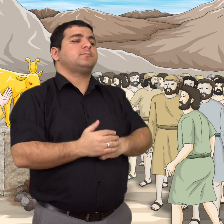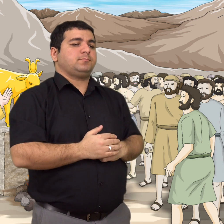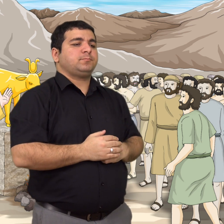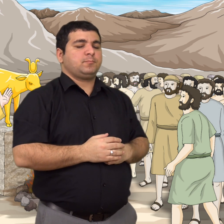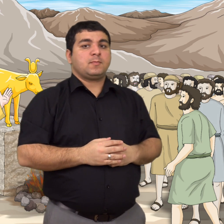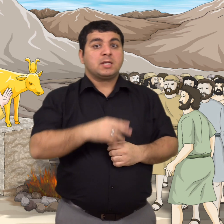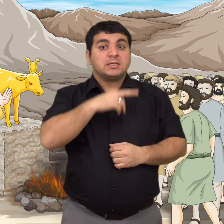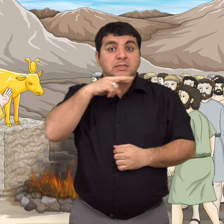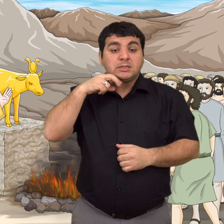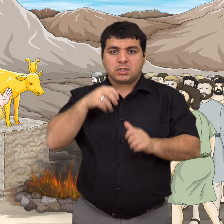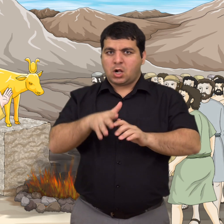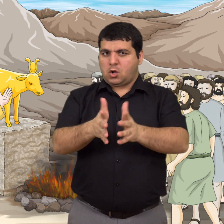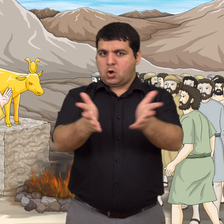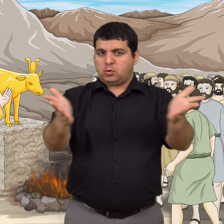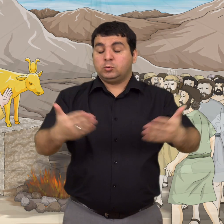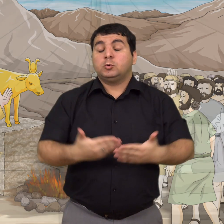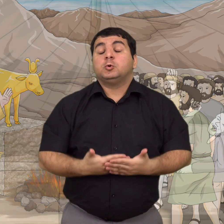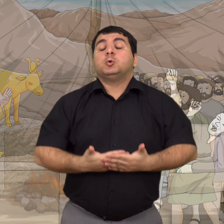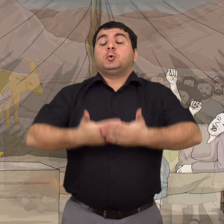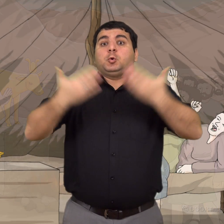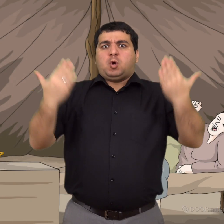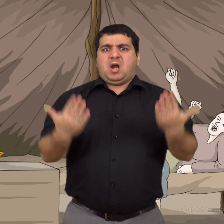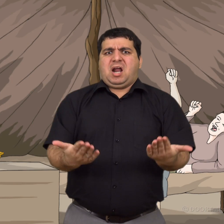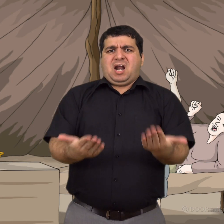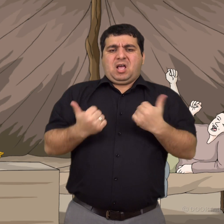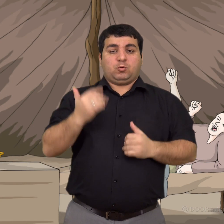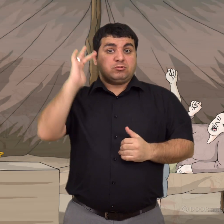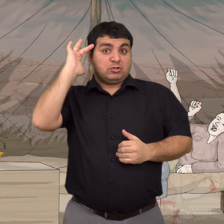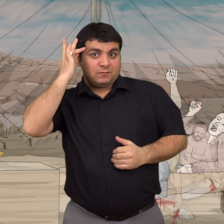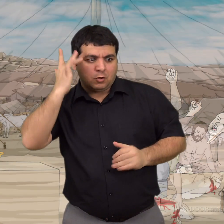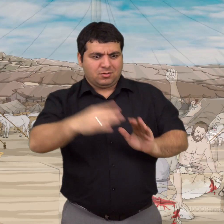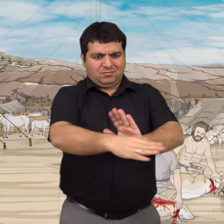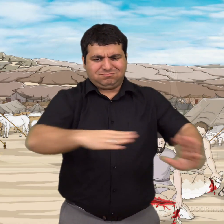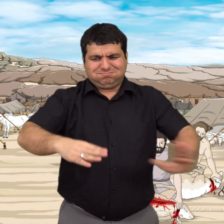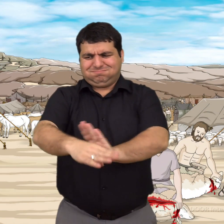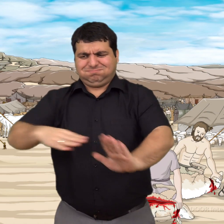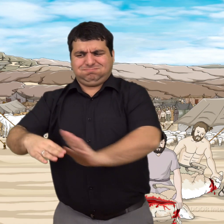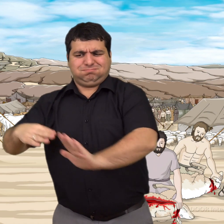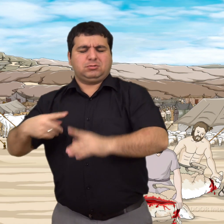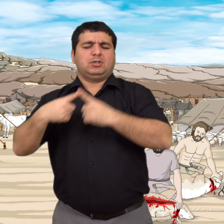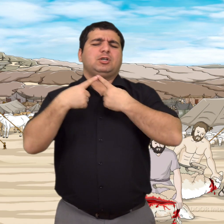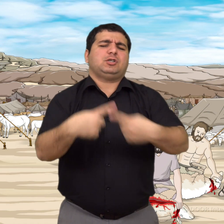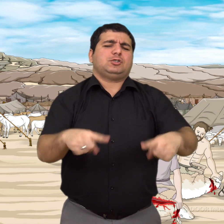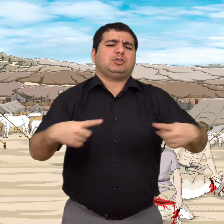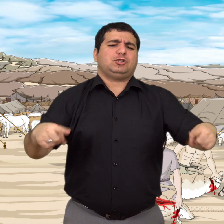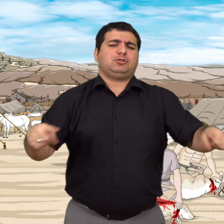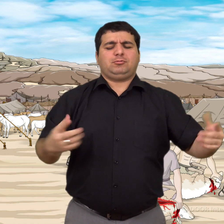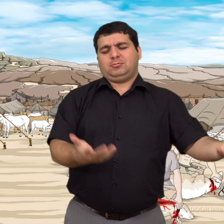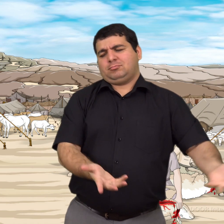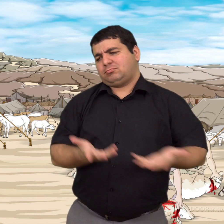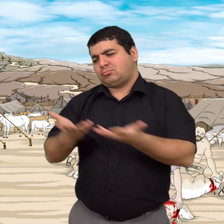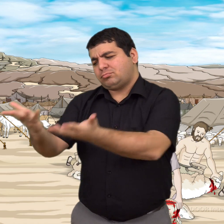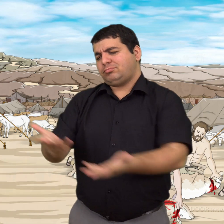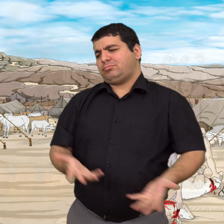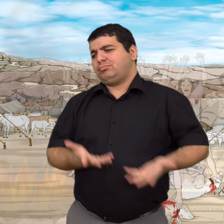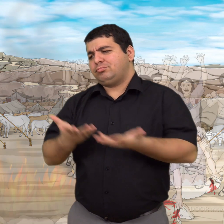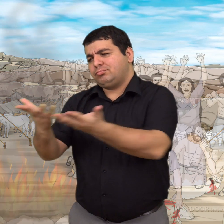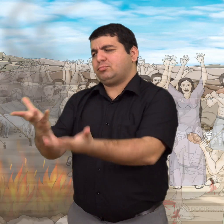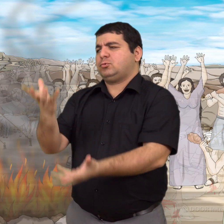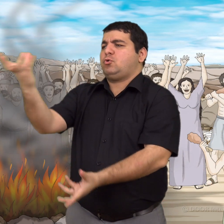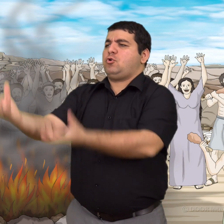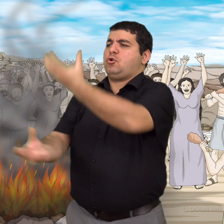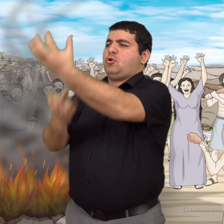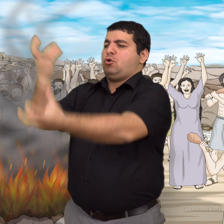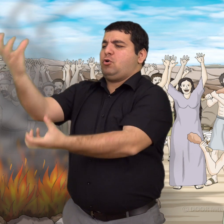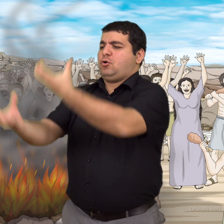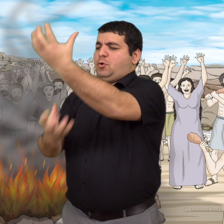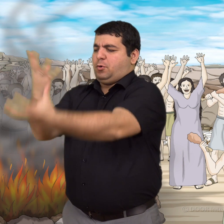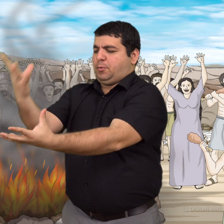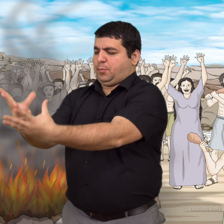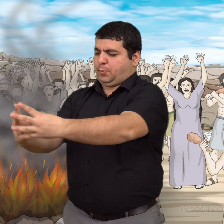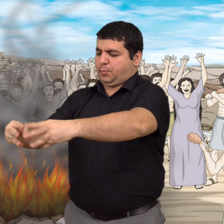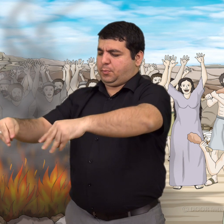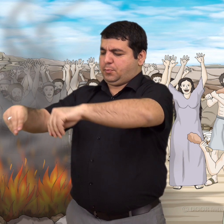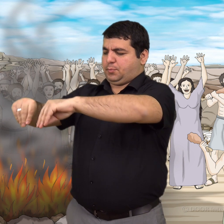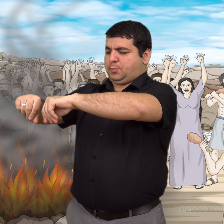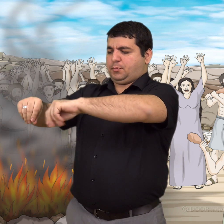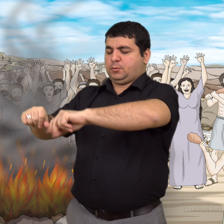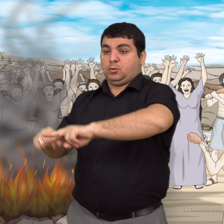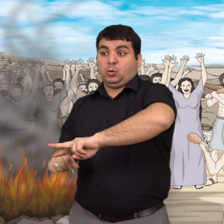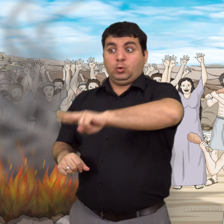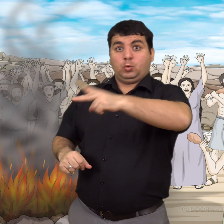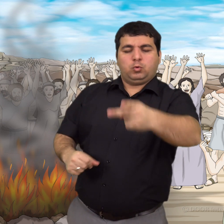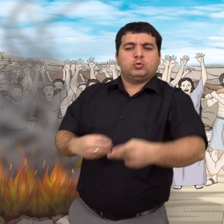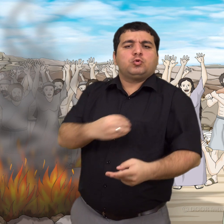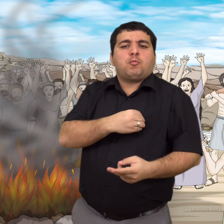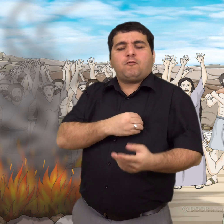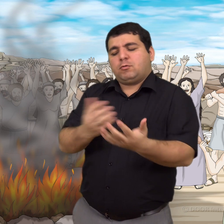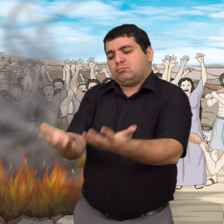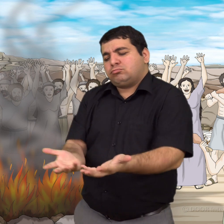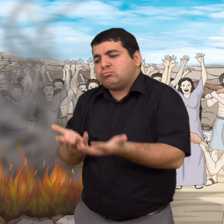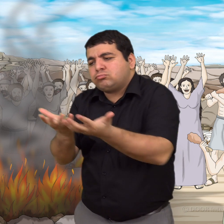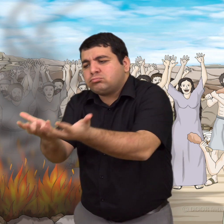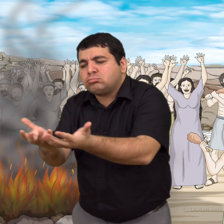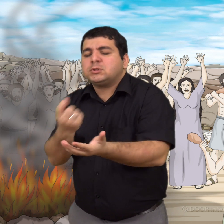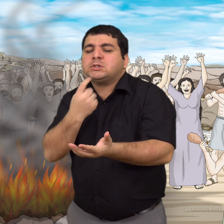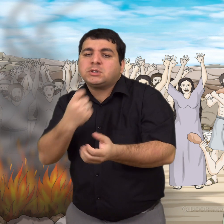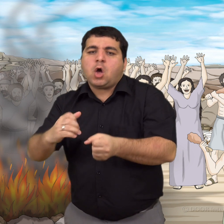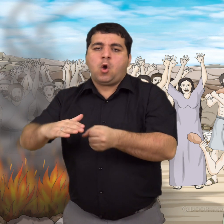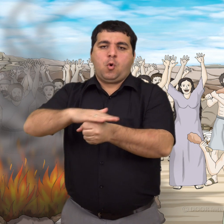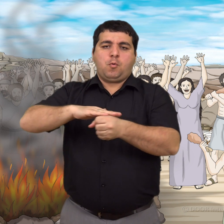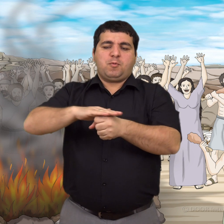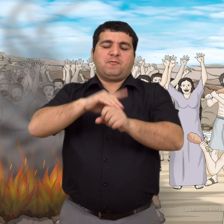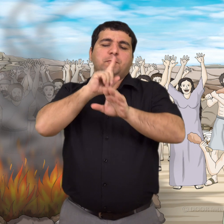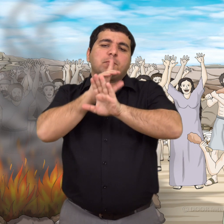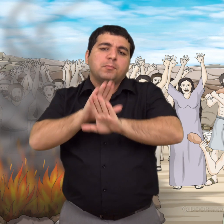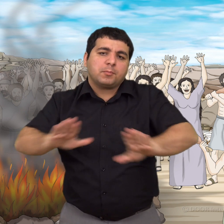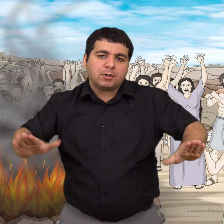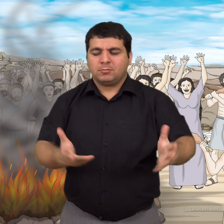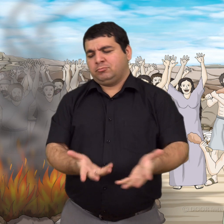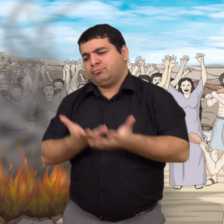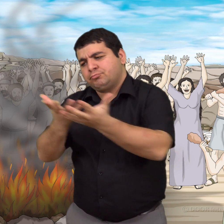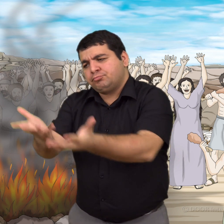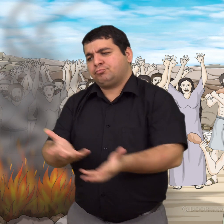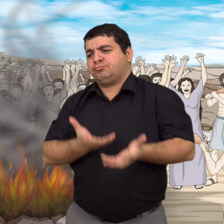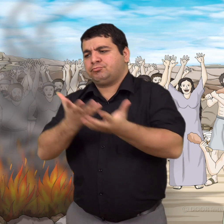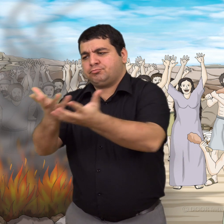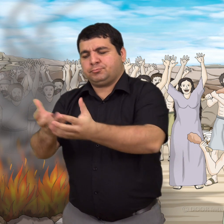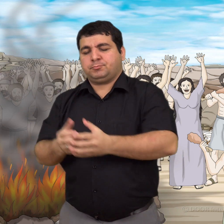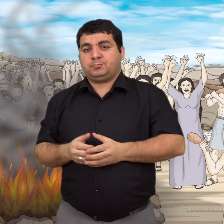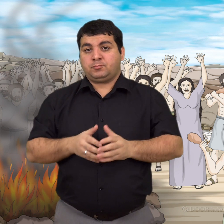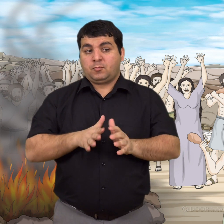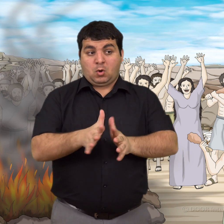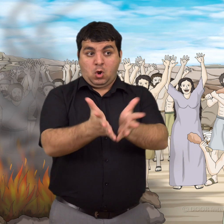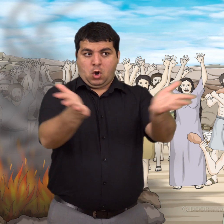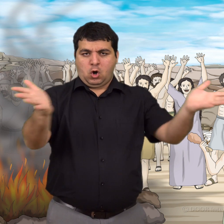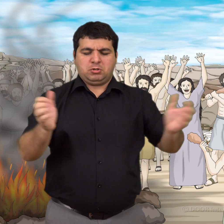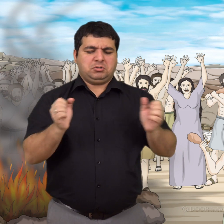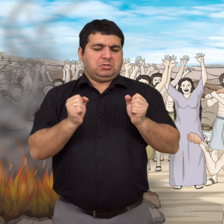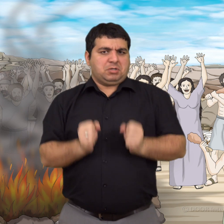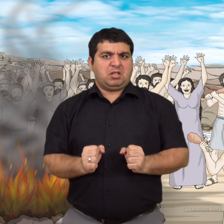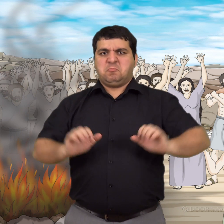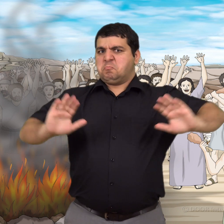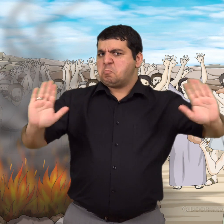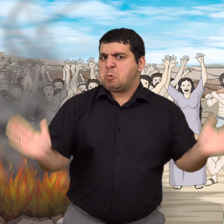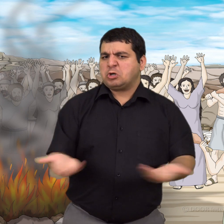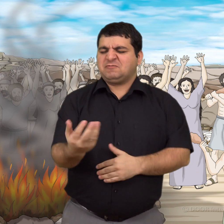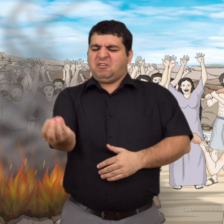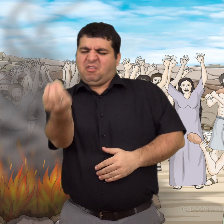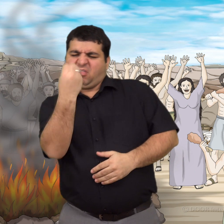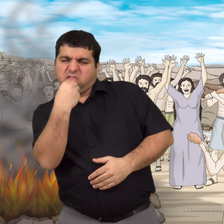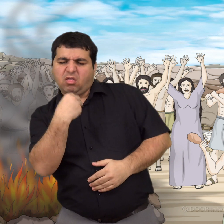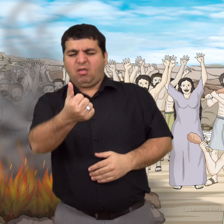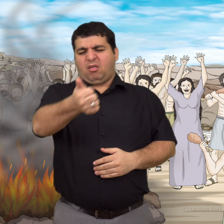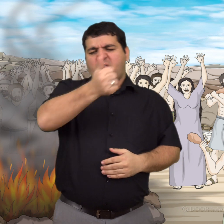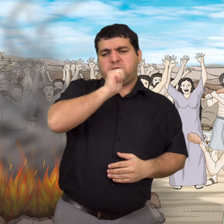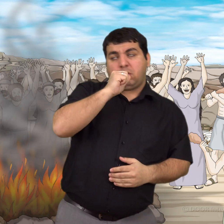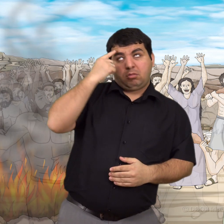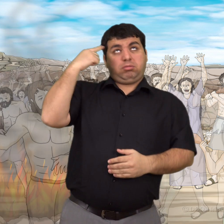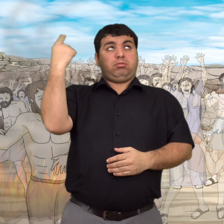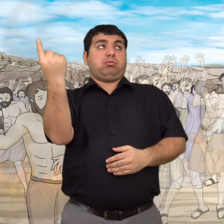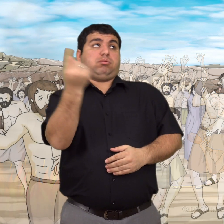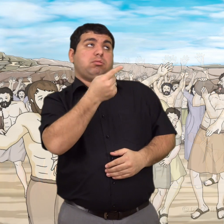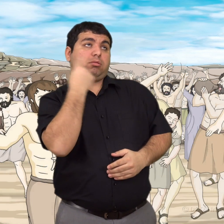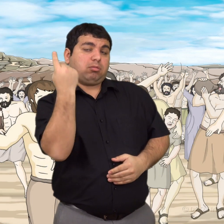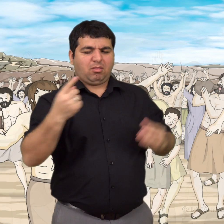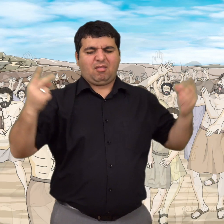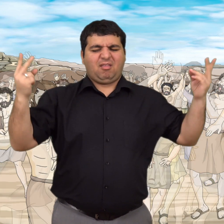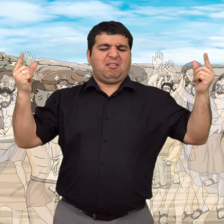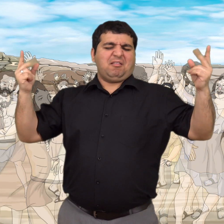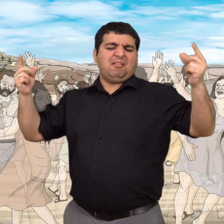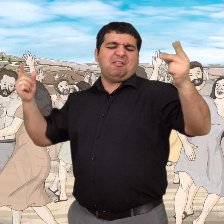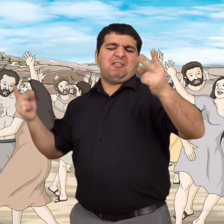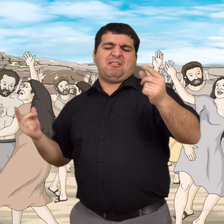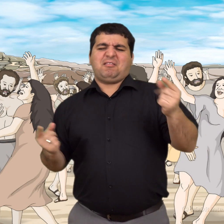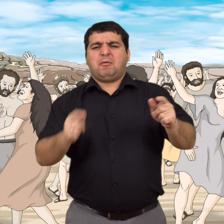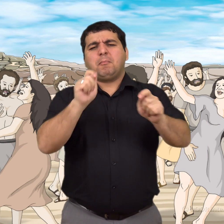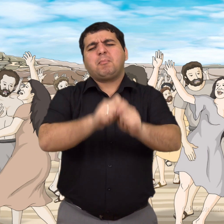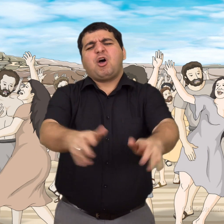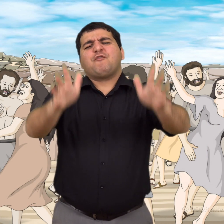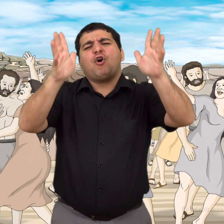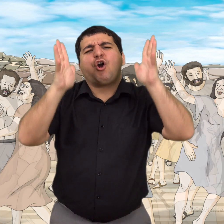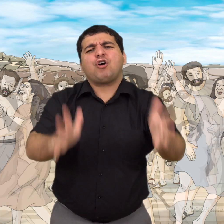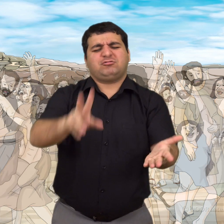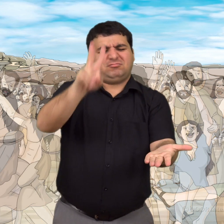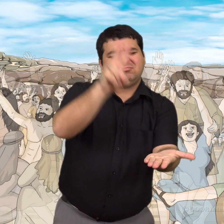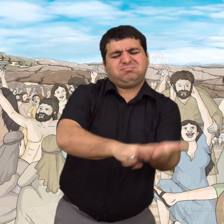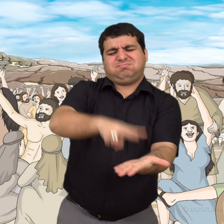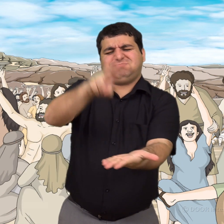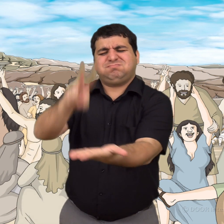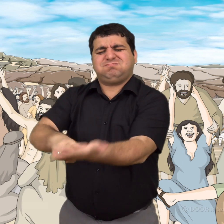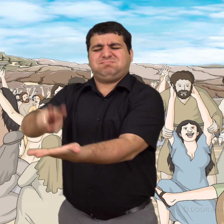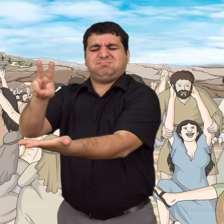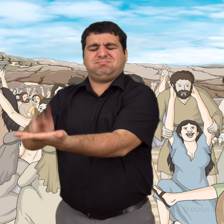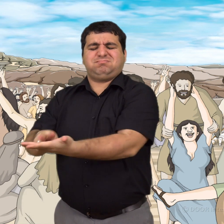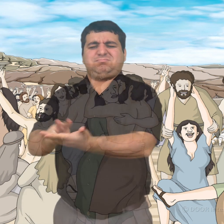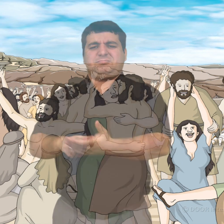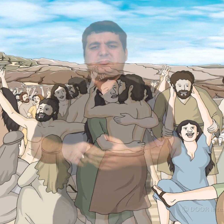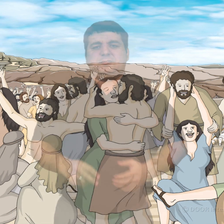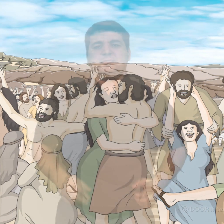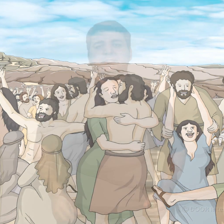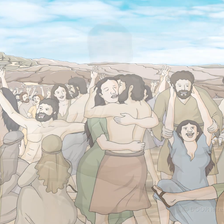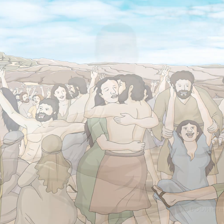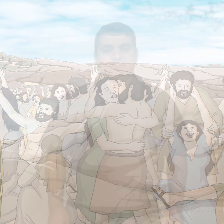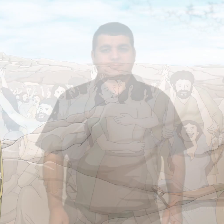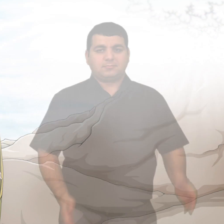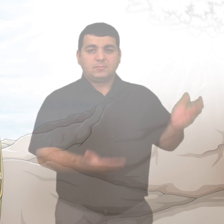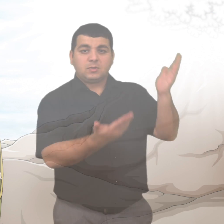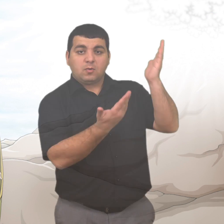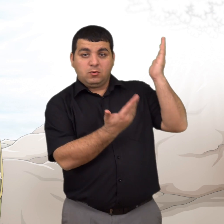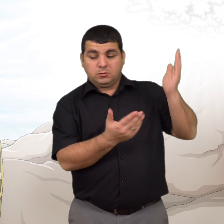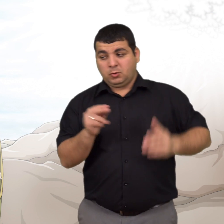So the next day they arose, offered burnt offerings, and presented peace offerings. And the people sat down to eat and drink, and got up to indulge in revelry.